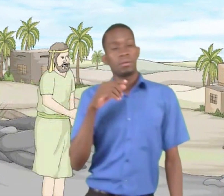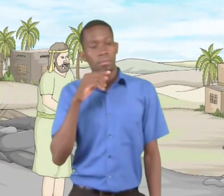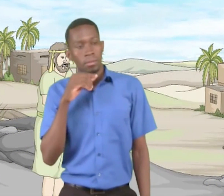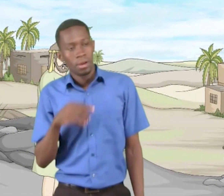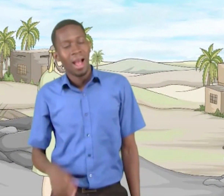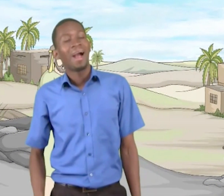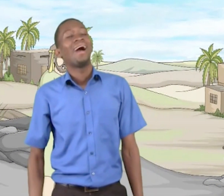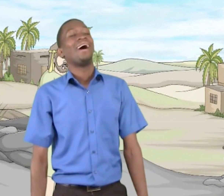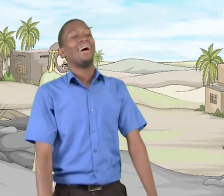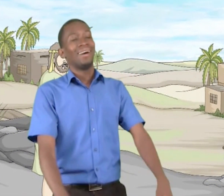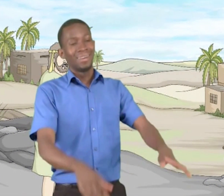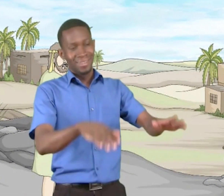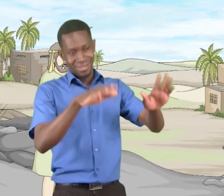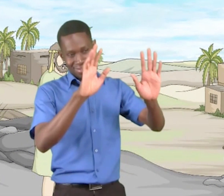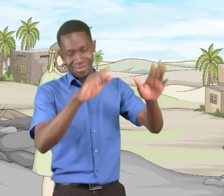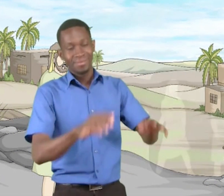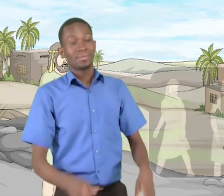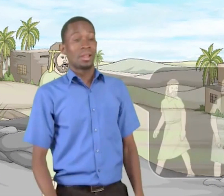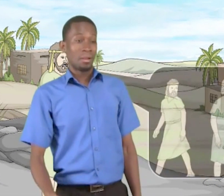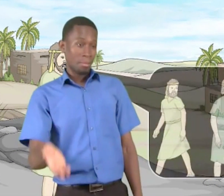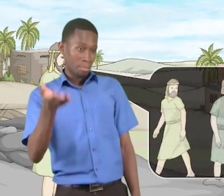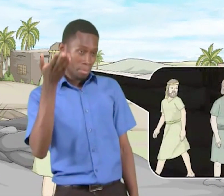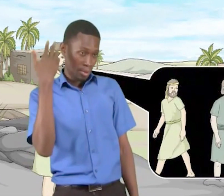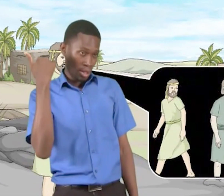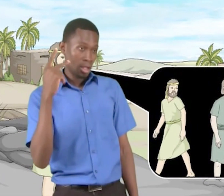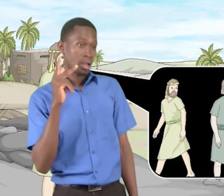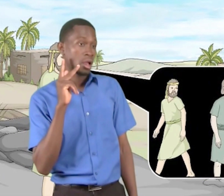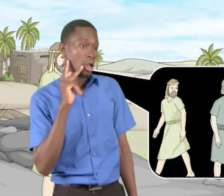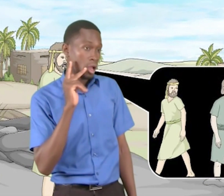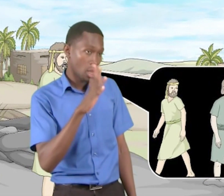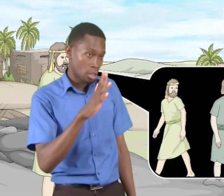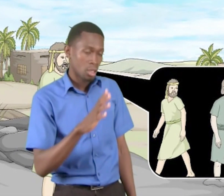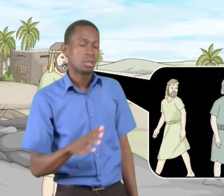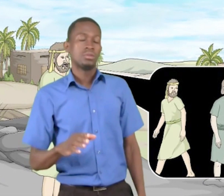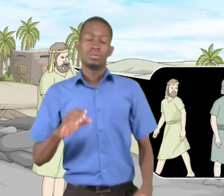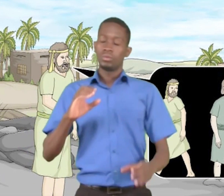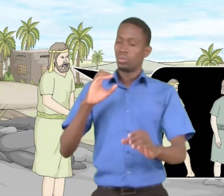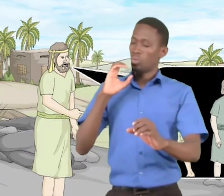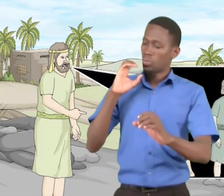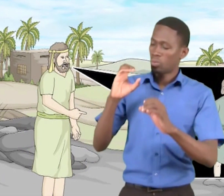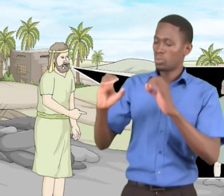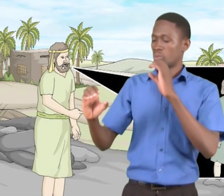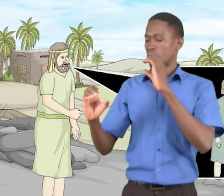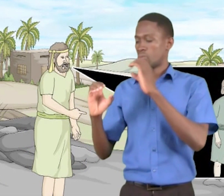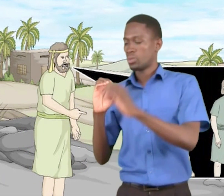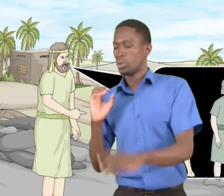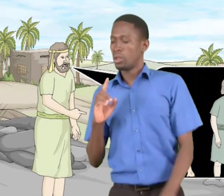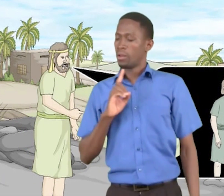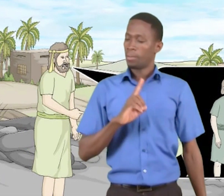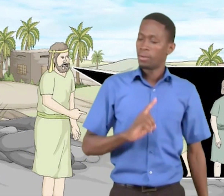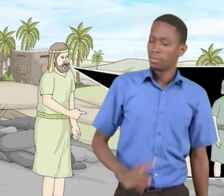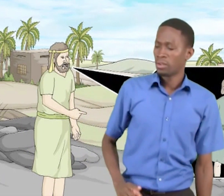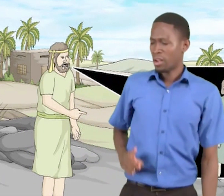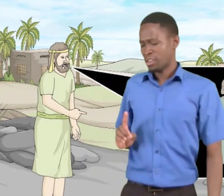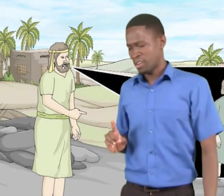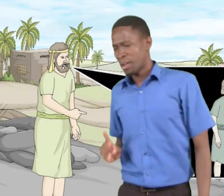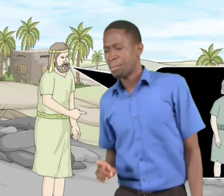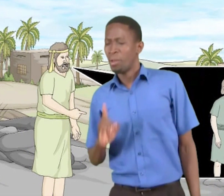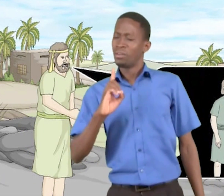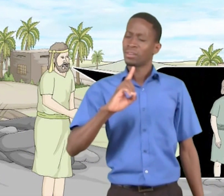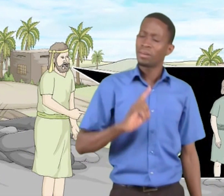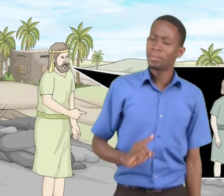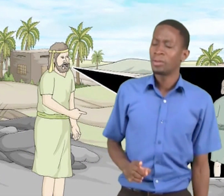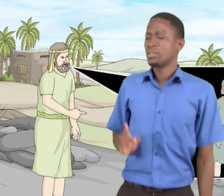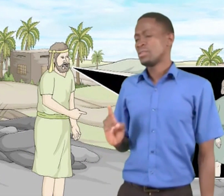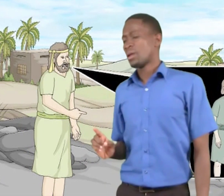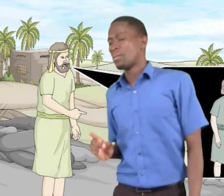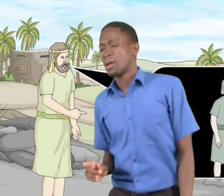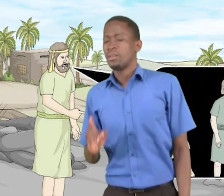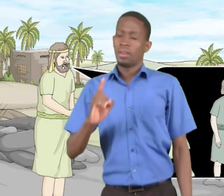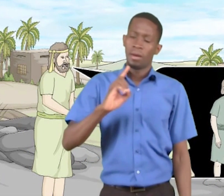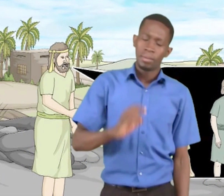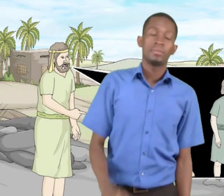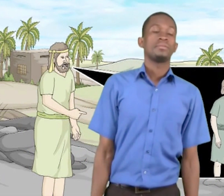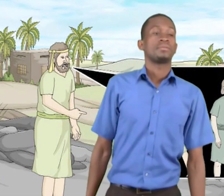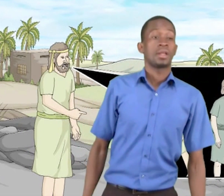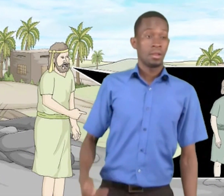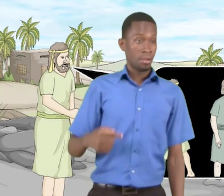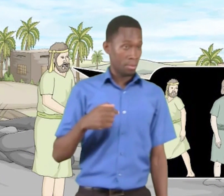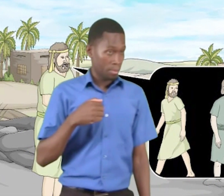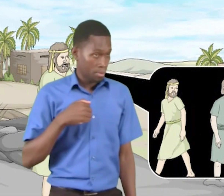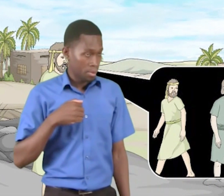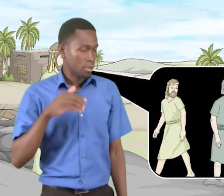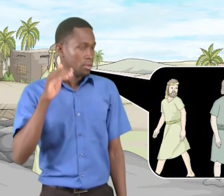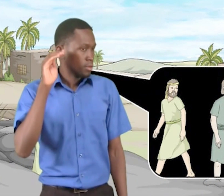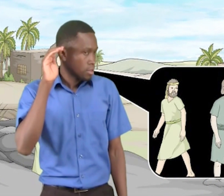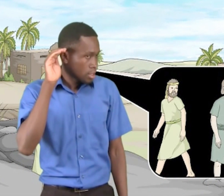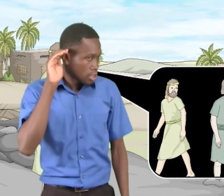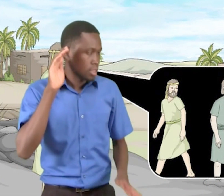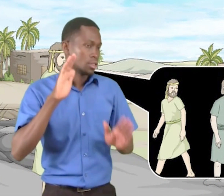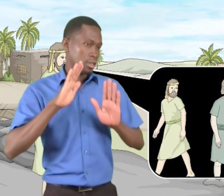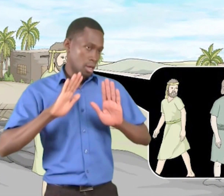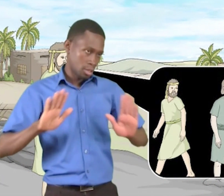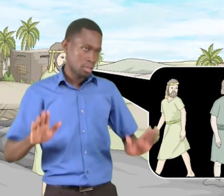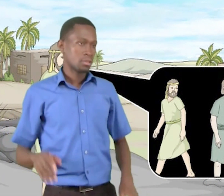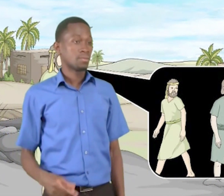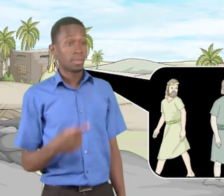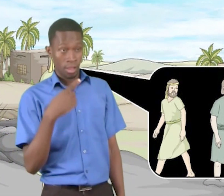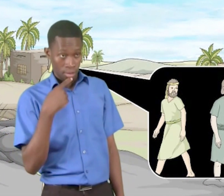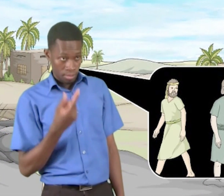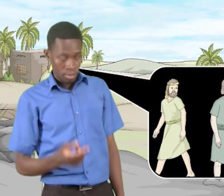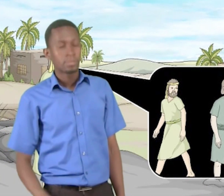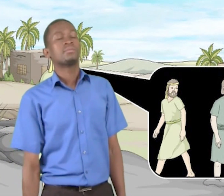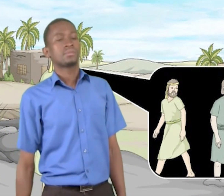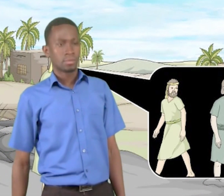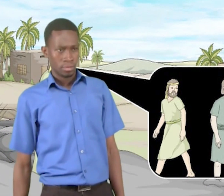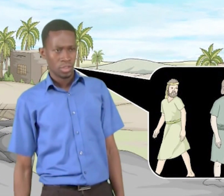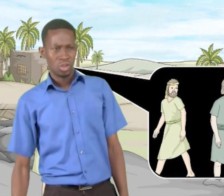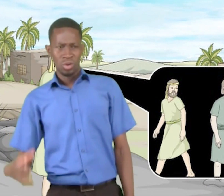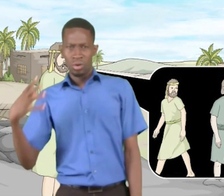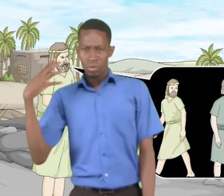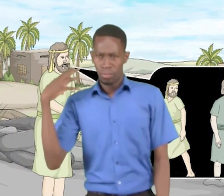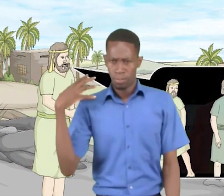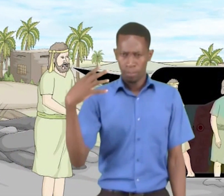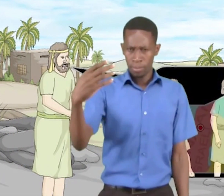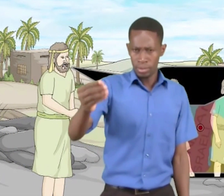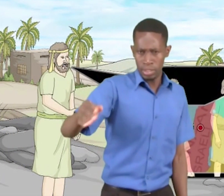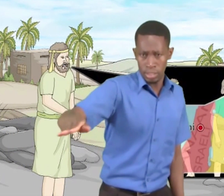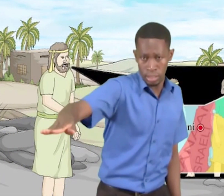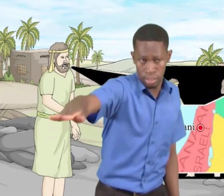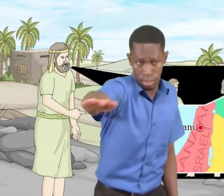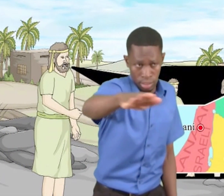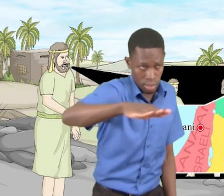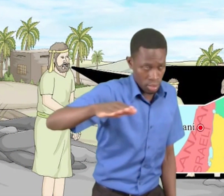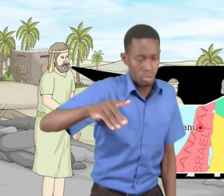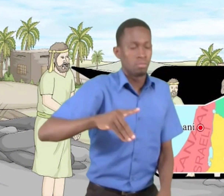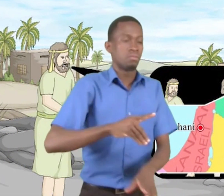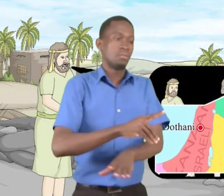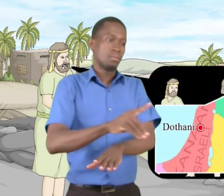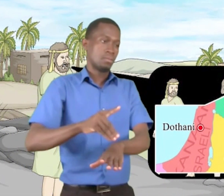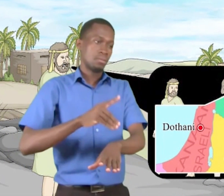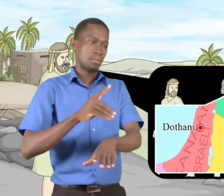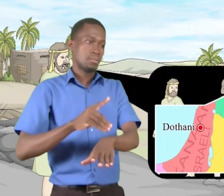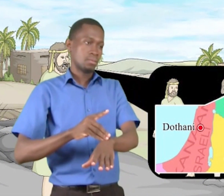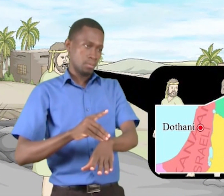“They have moved on from here,” the man answered.